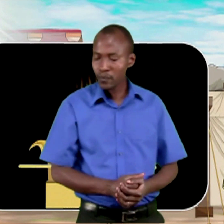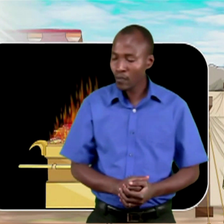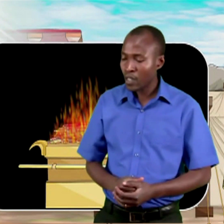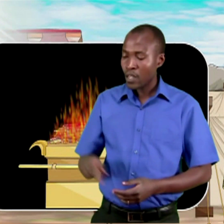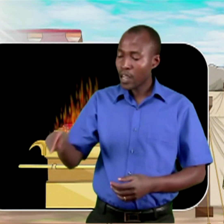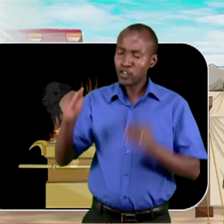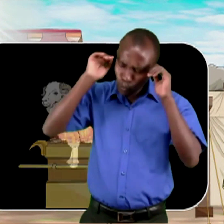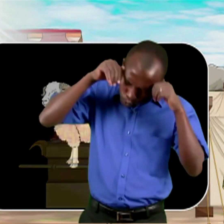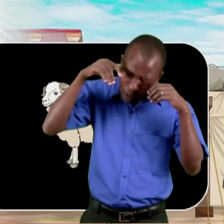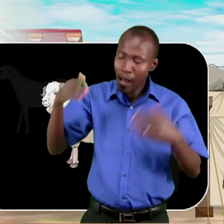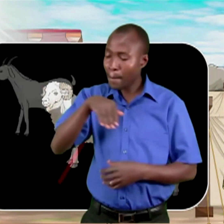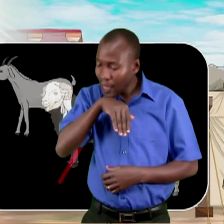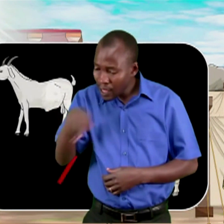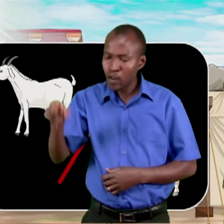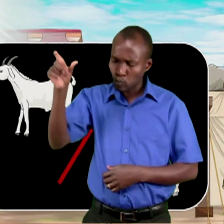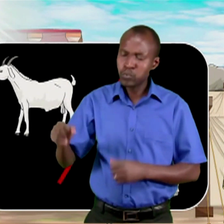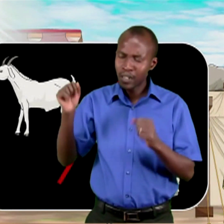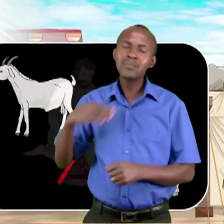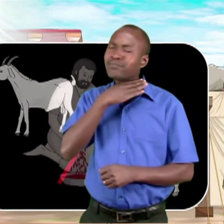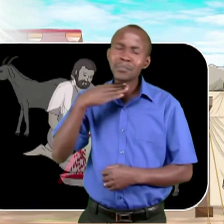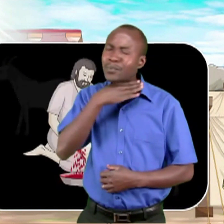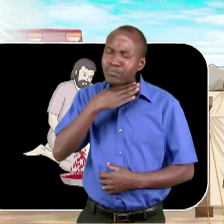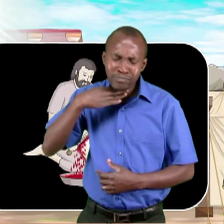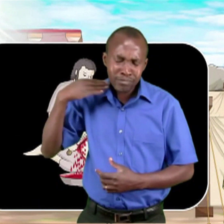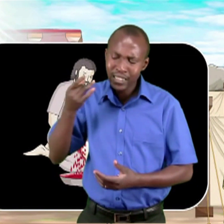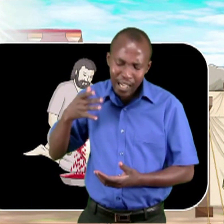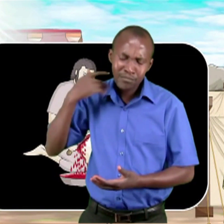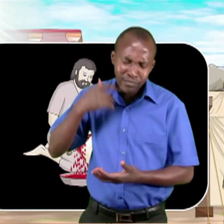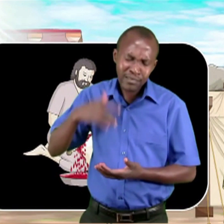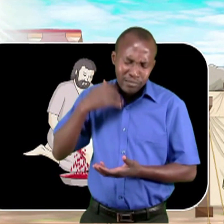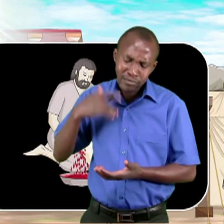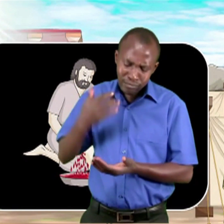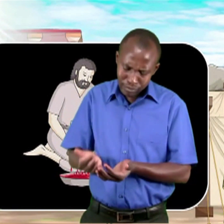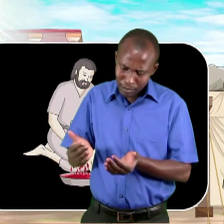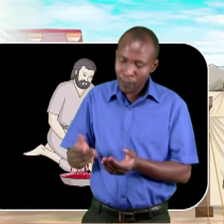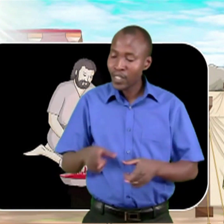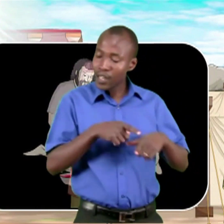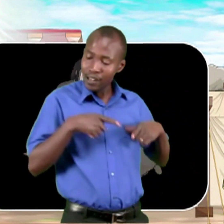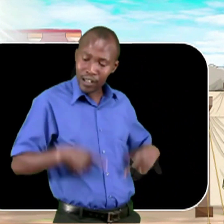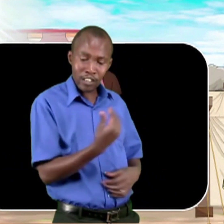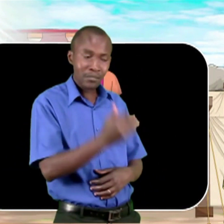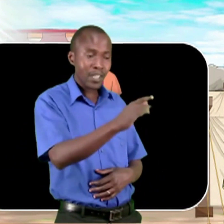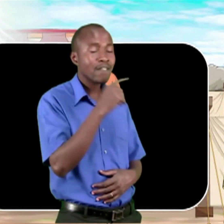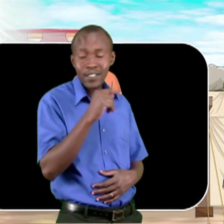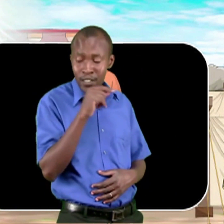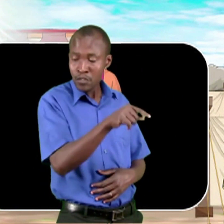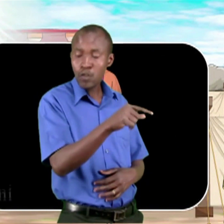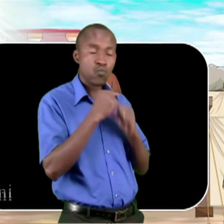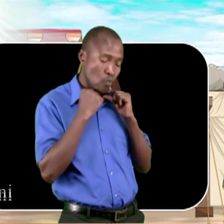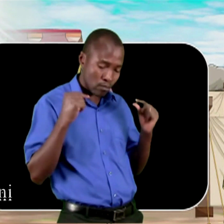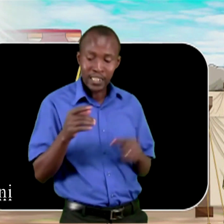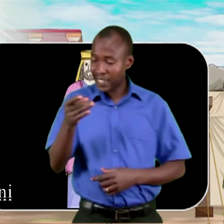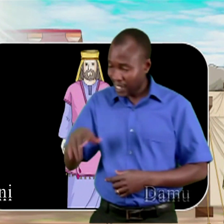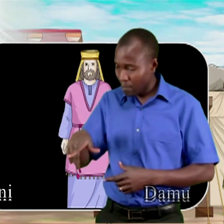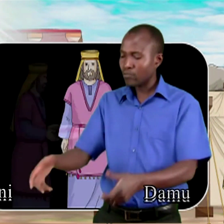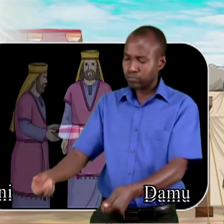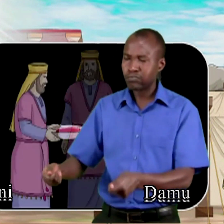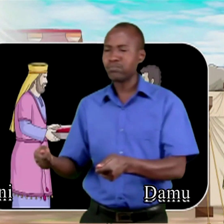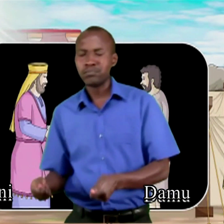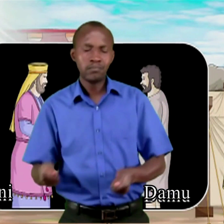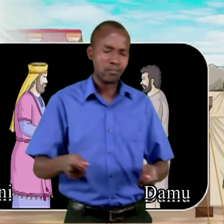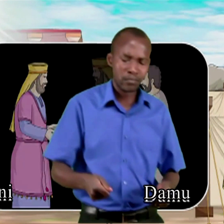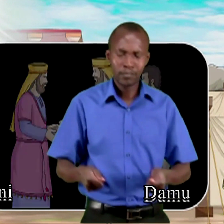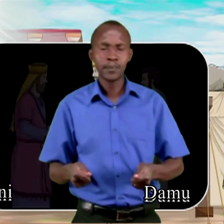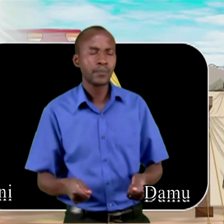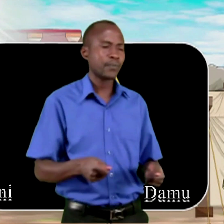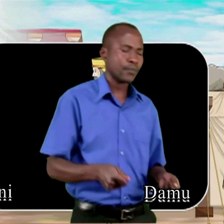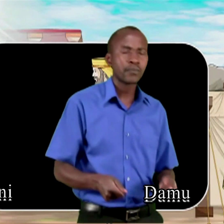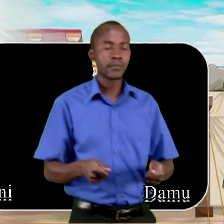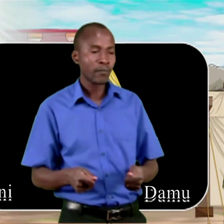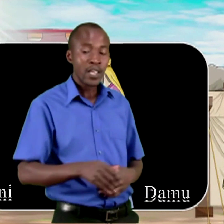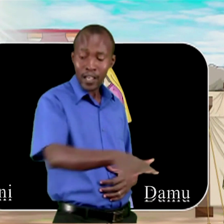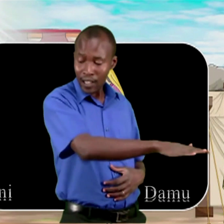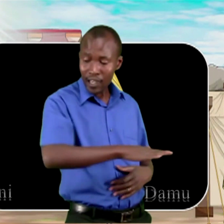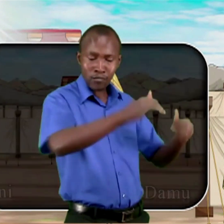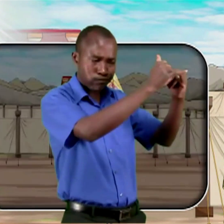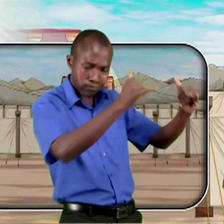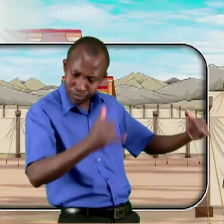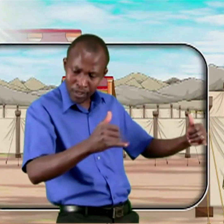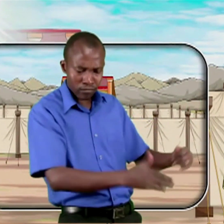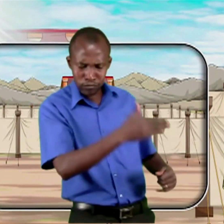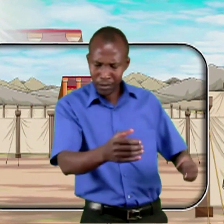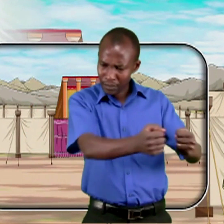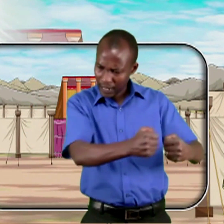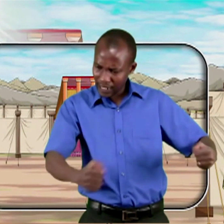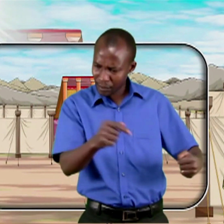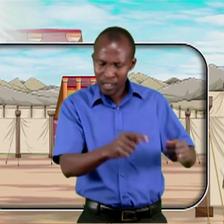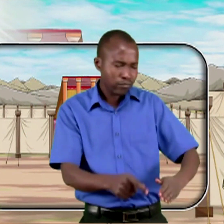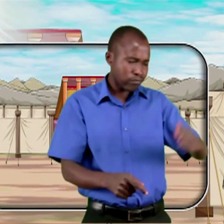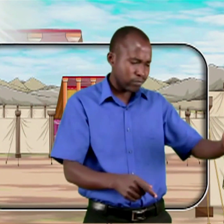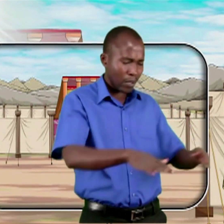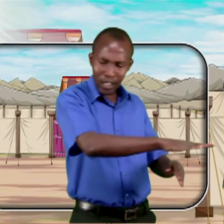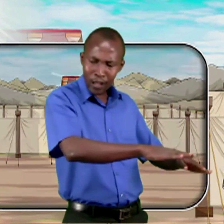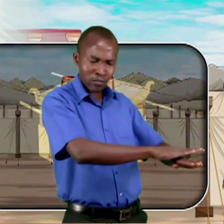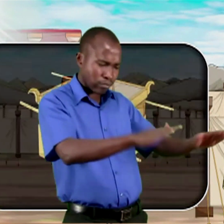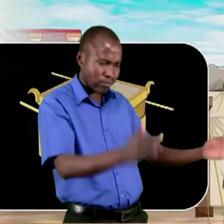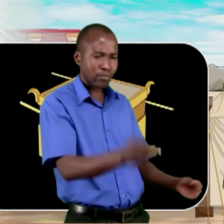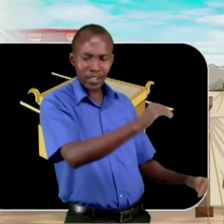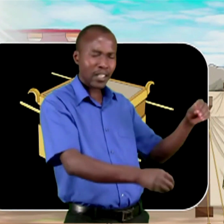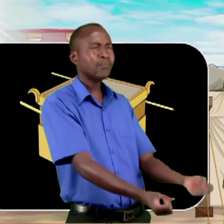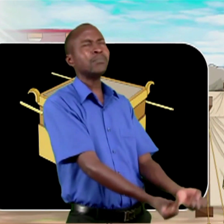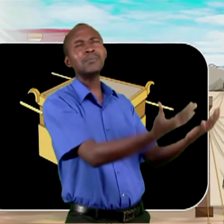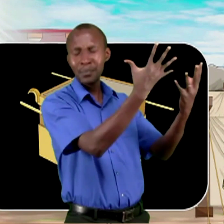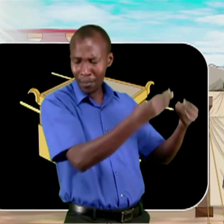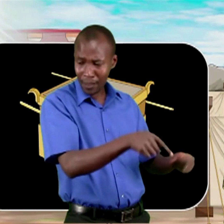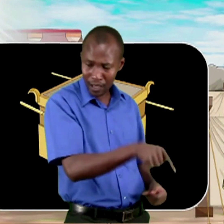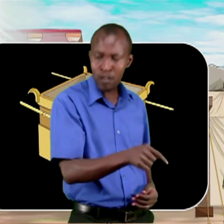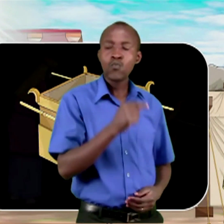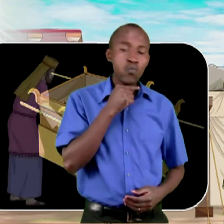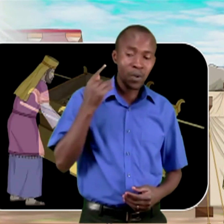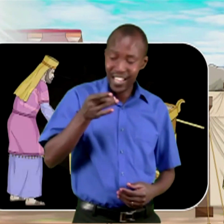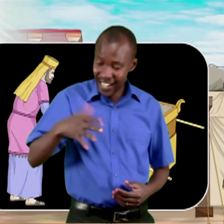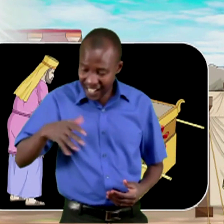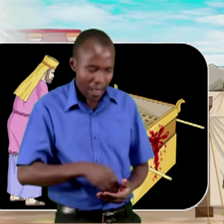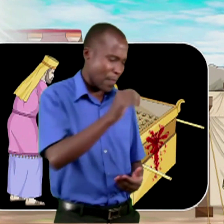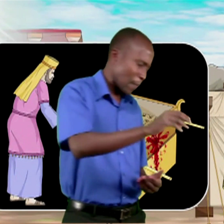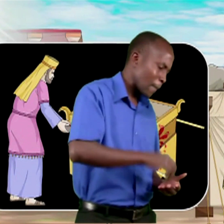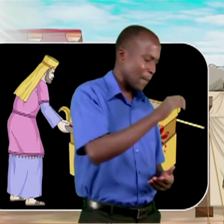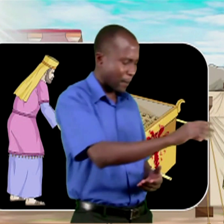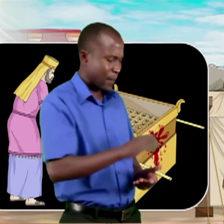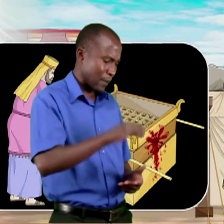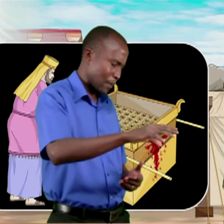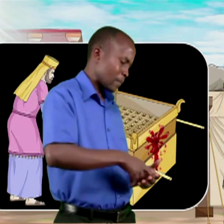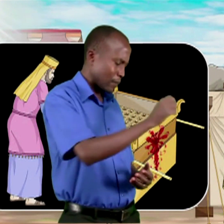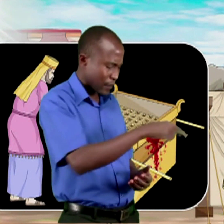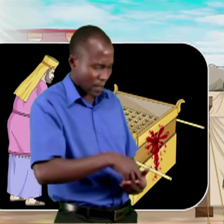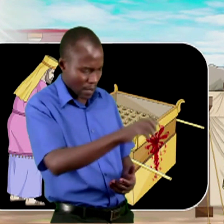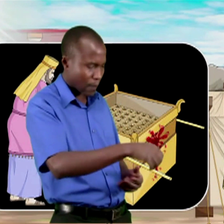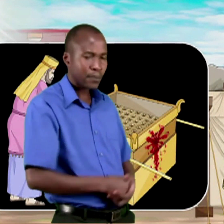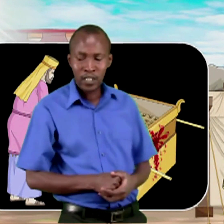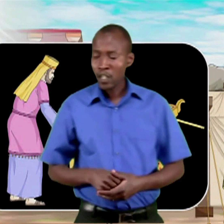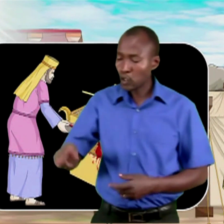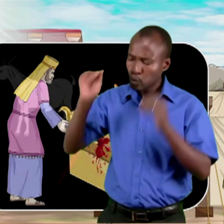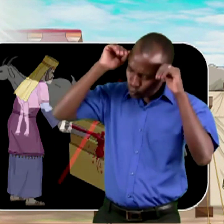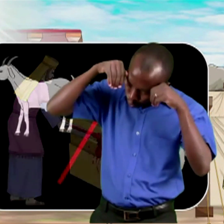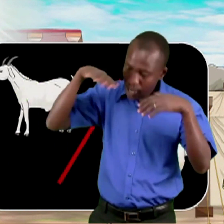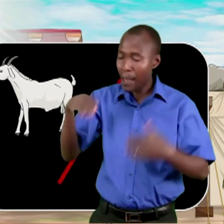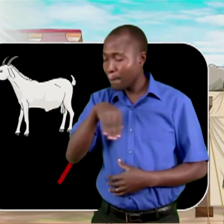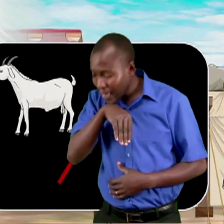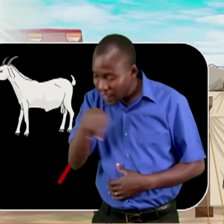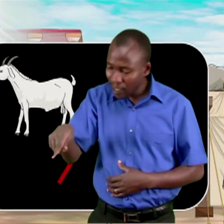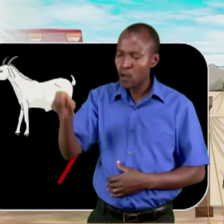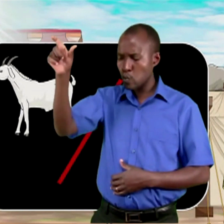He shall slaughter it on the north side of the altar before the LORD, and Aaron’s sons the priests are to sprinkle its blood against the altar on all sides.